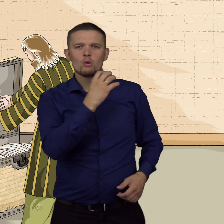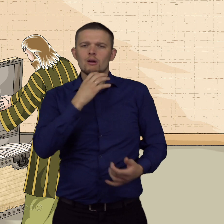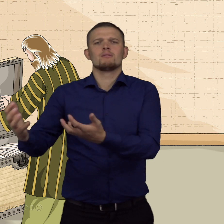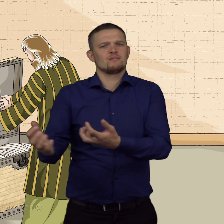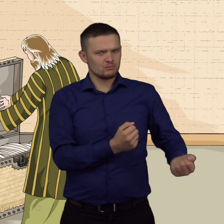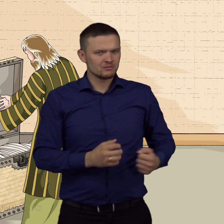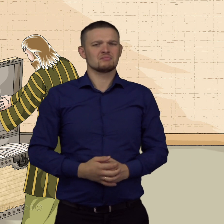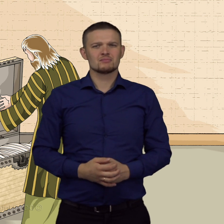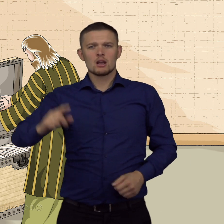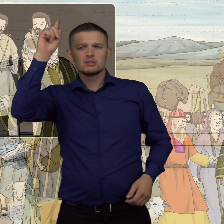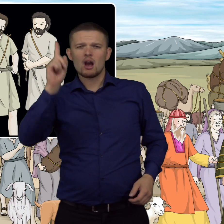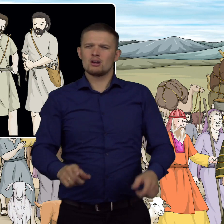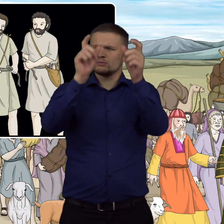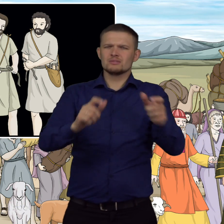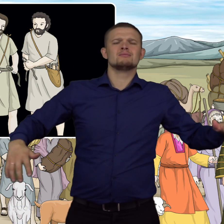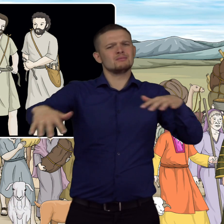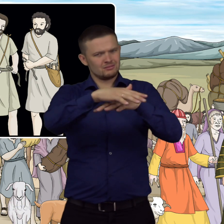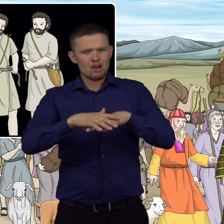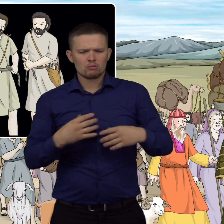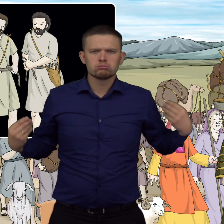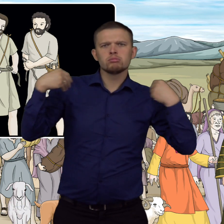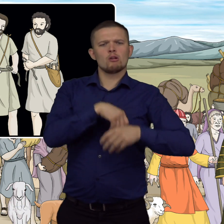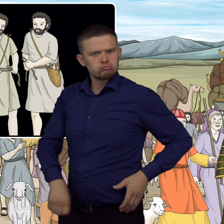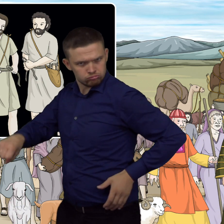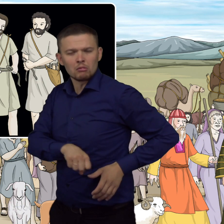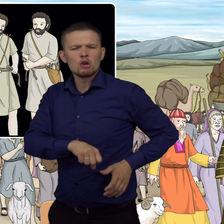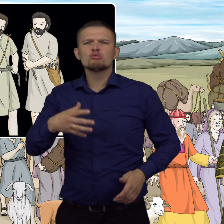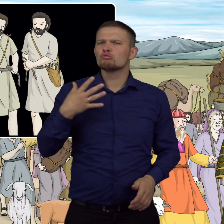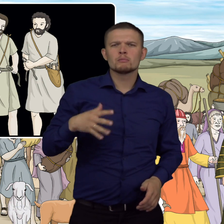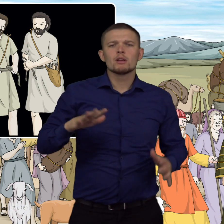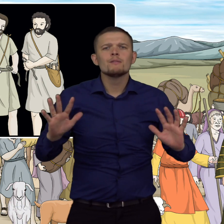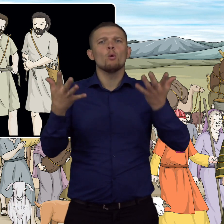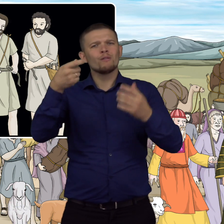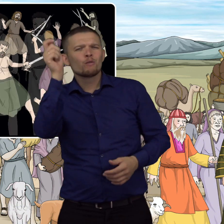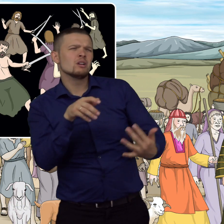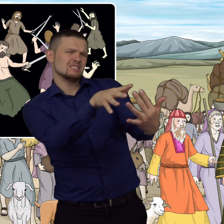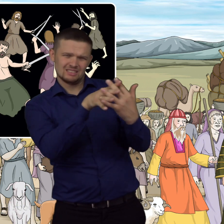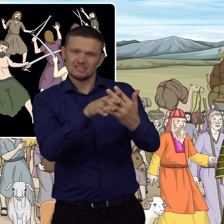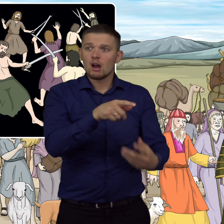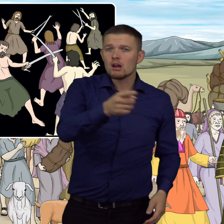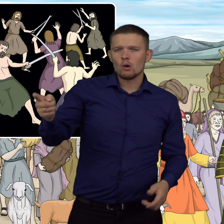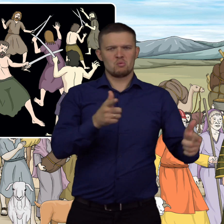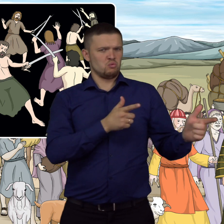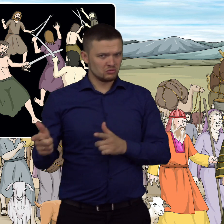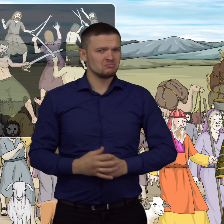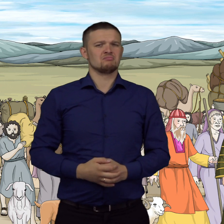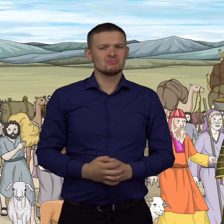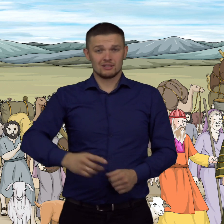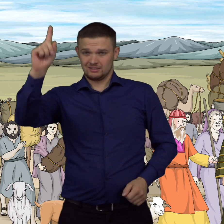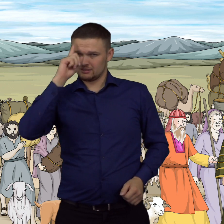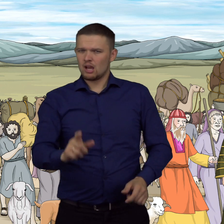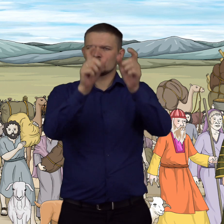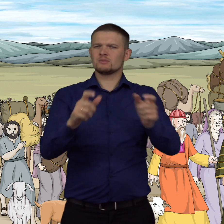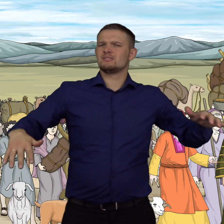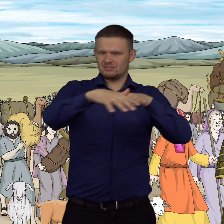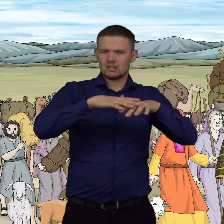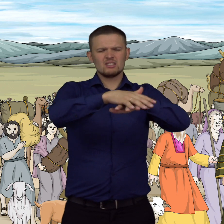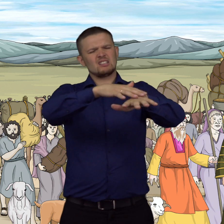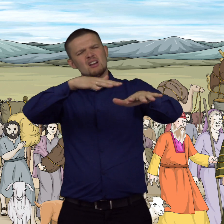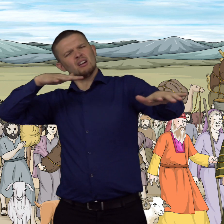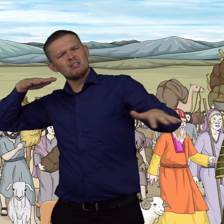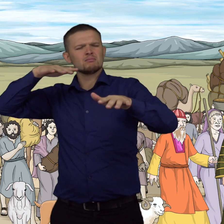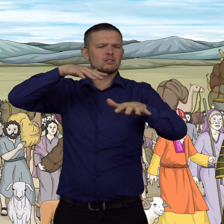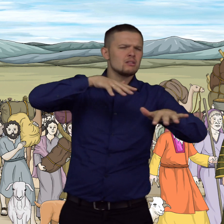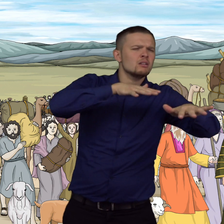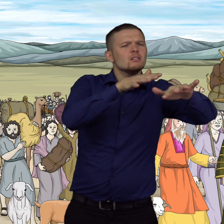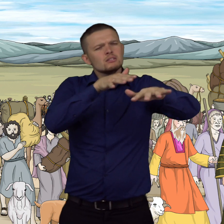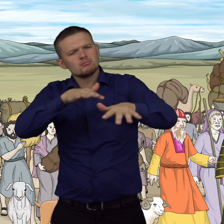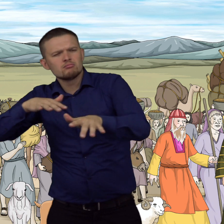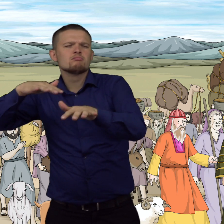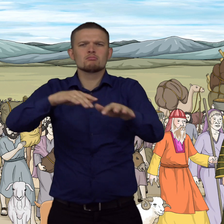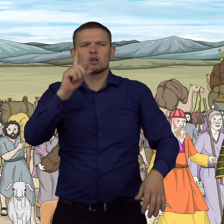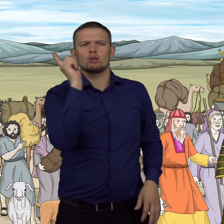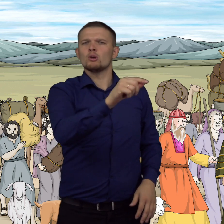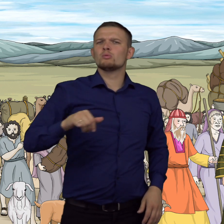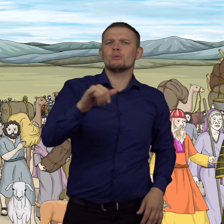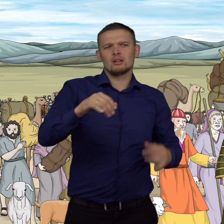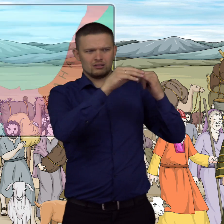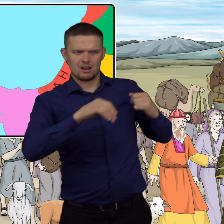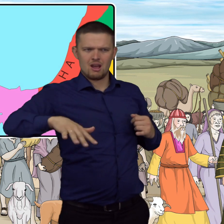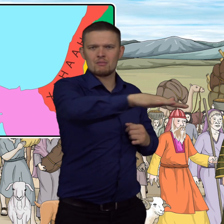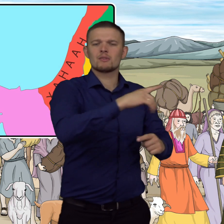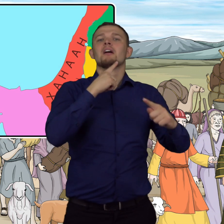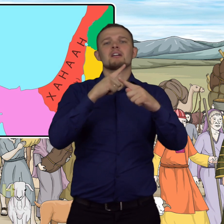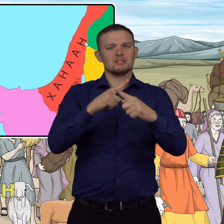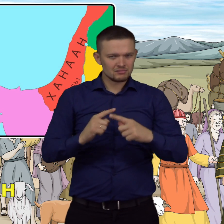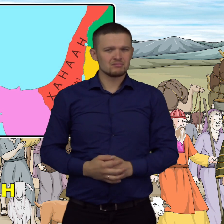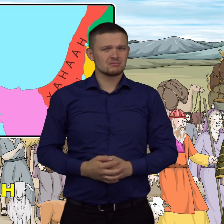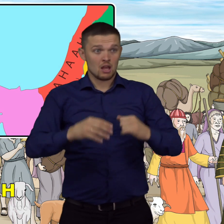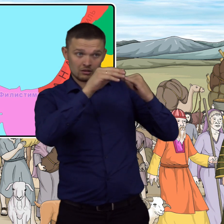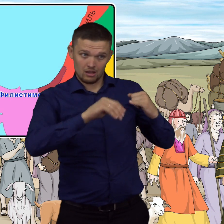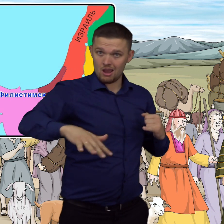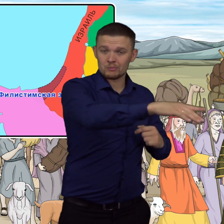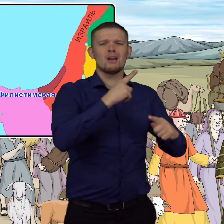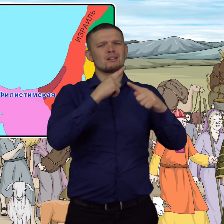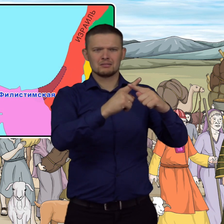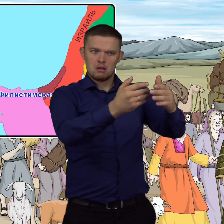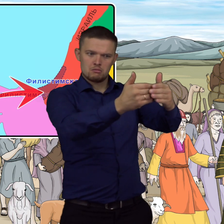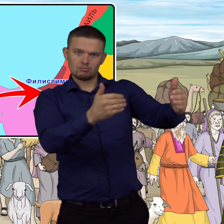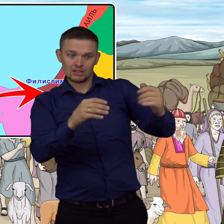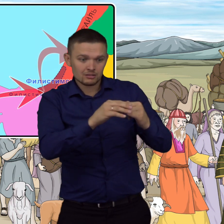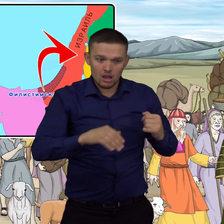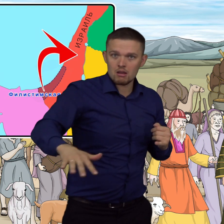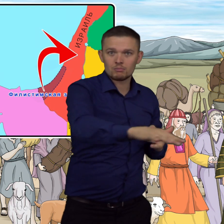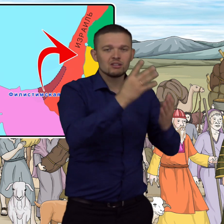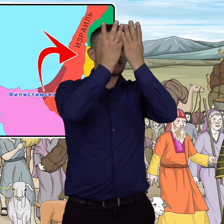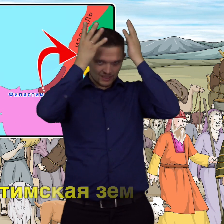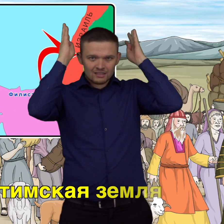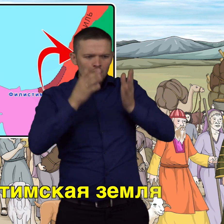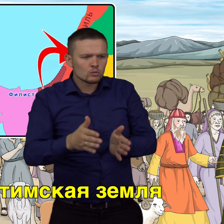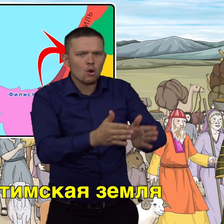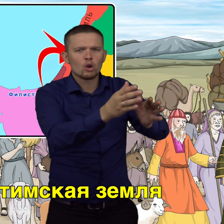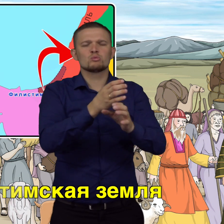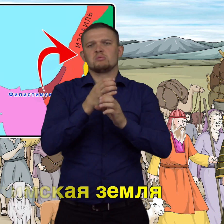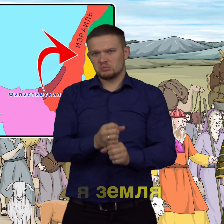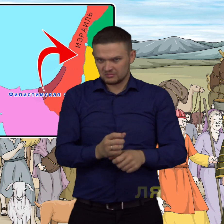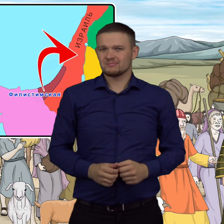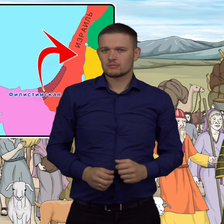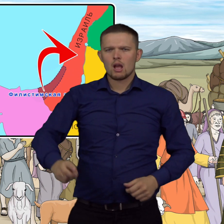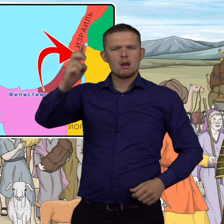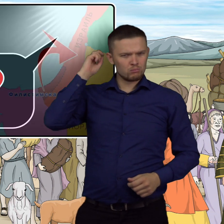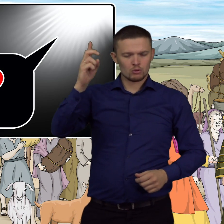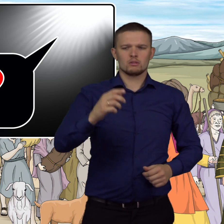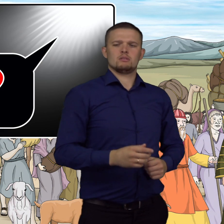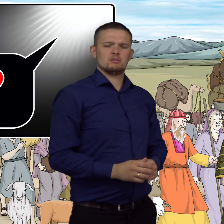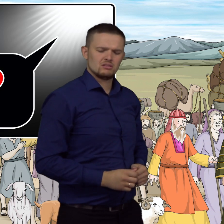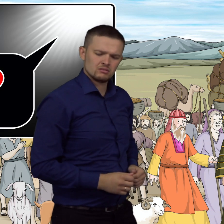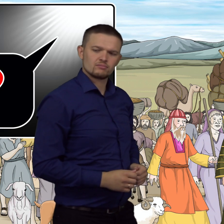When Pharaoh let the people go, God did not lead them along the road through the land of the Philistines, though it was shorter.